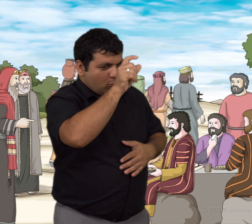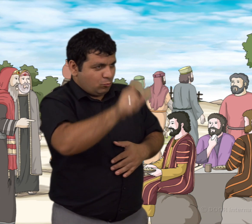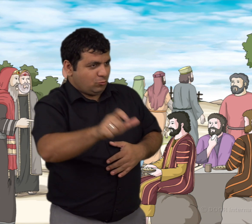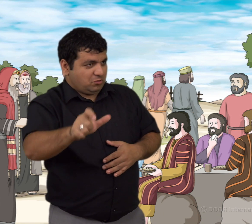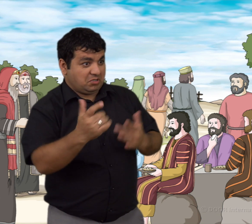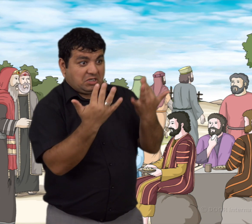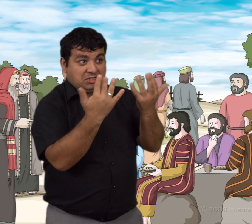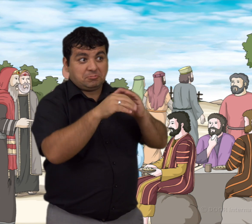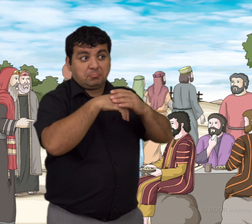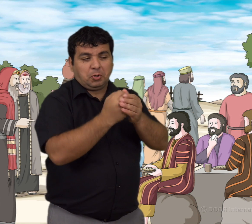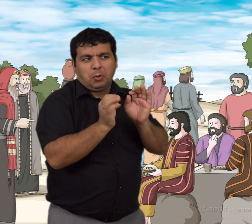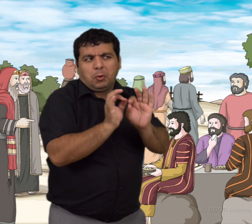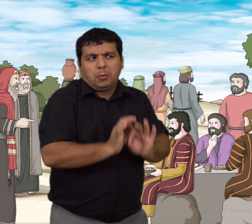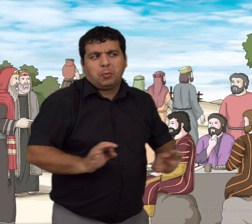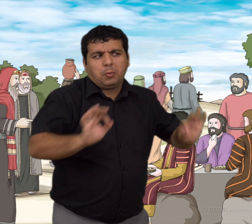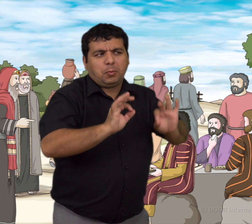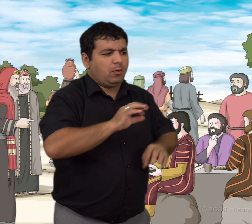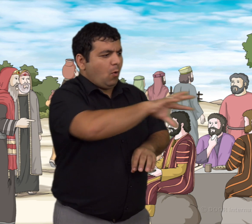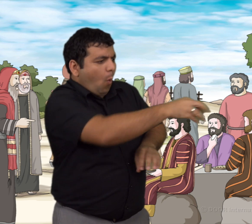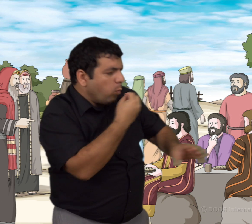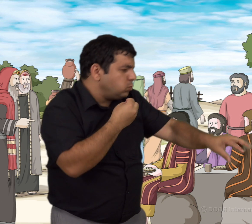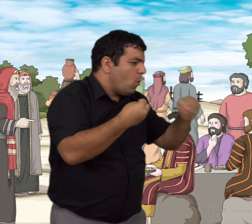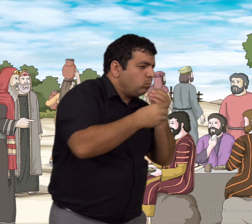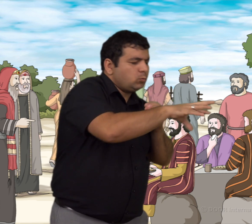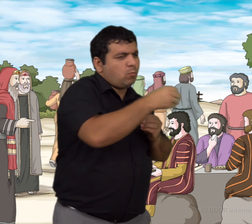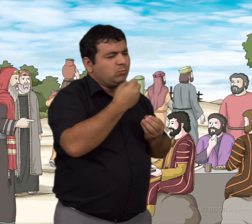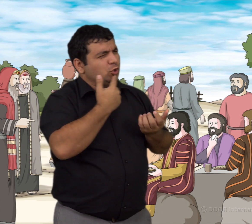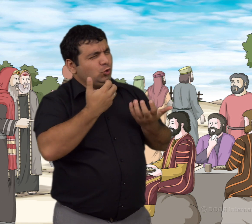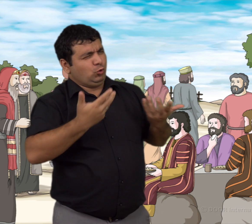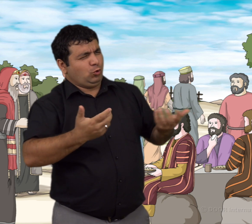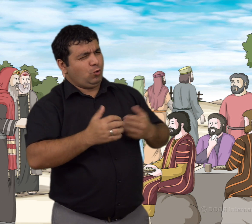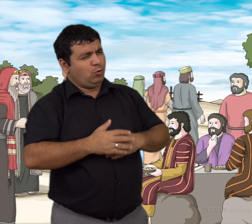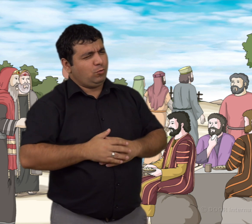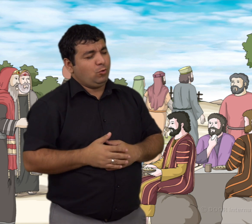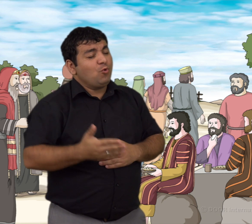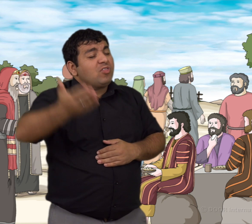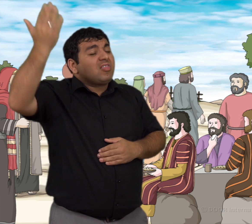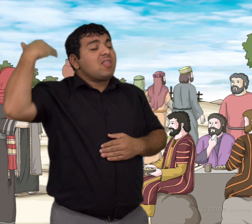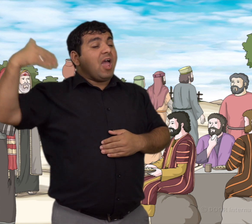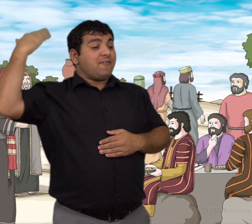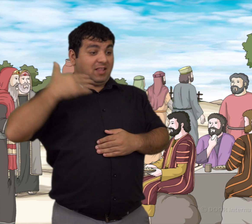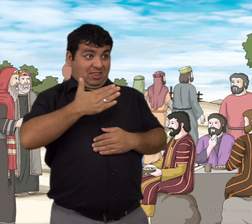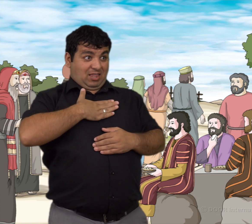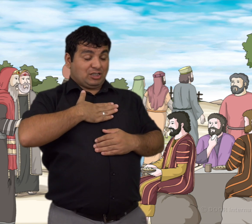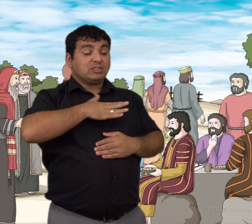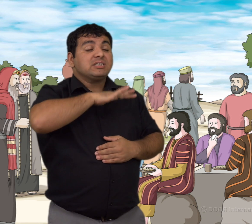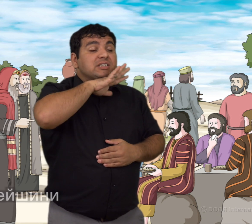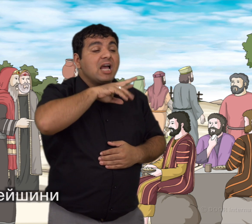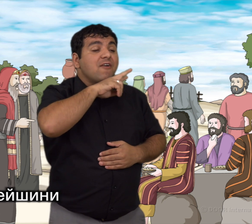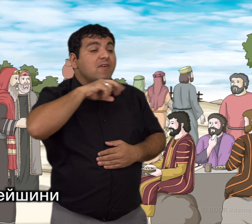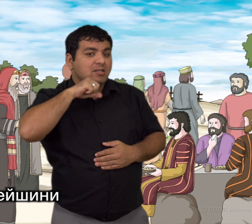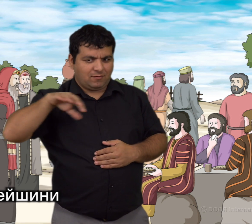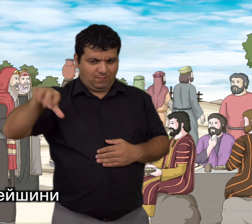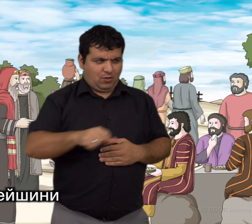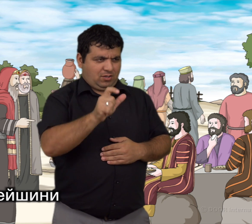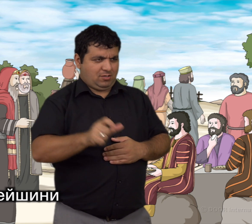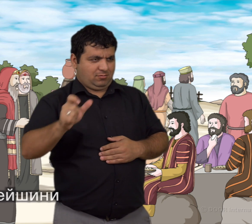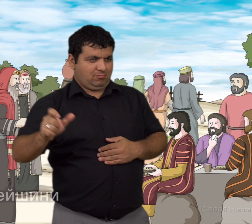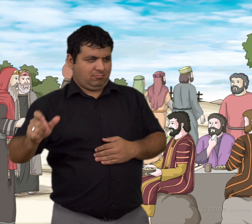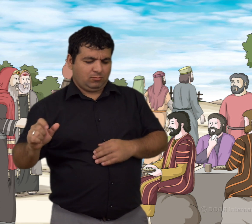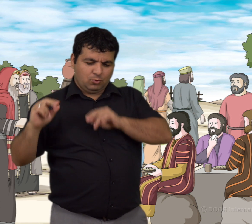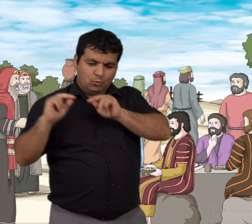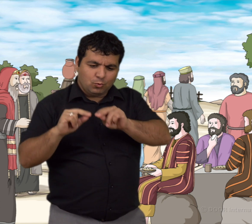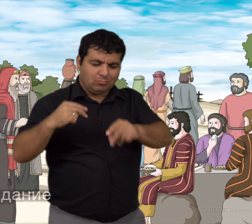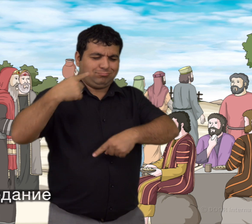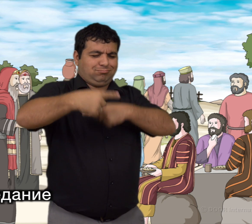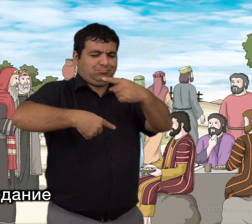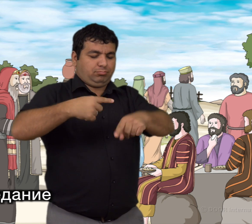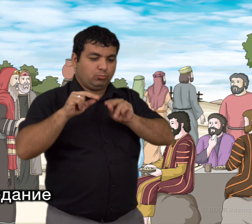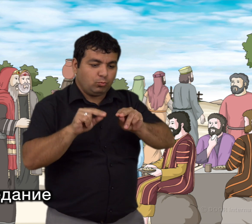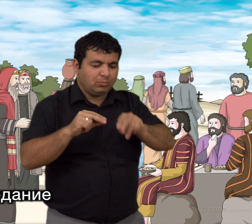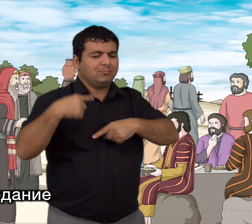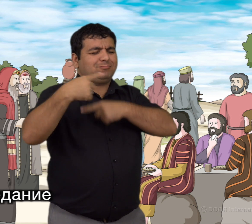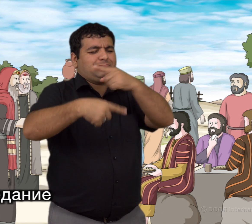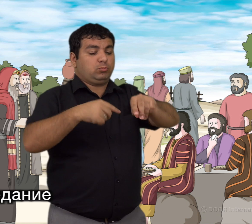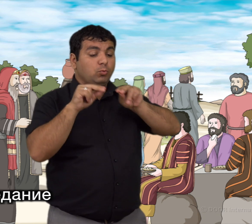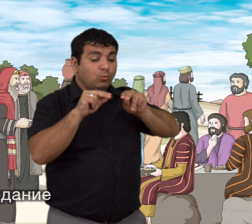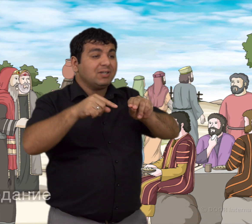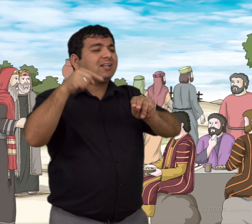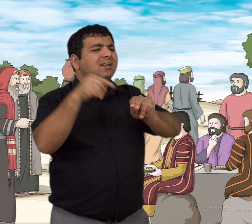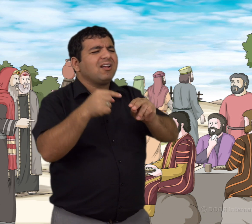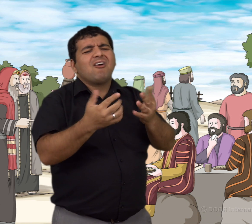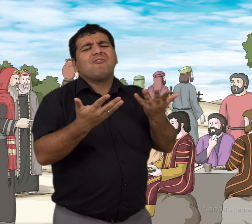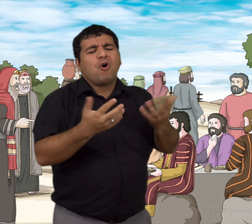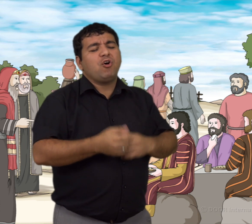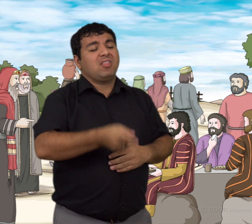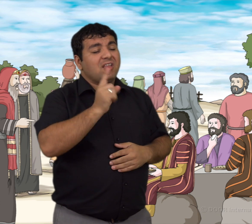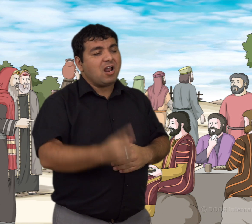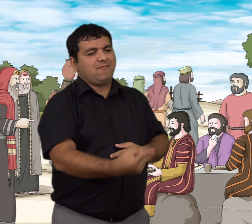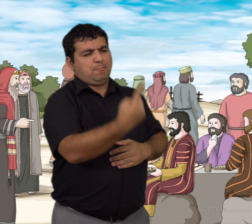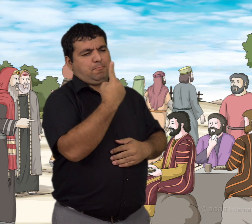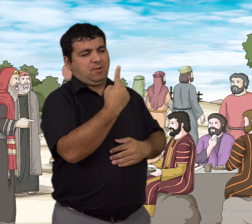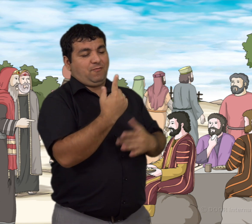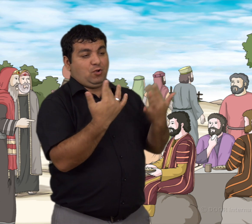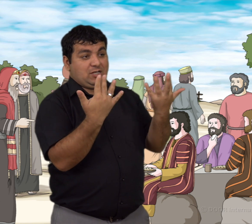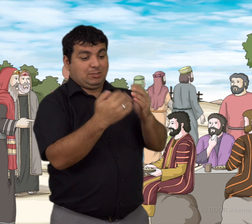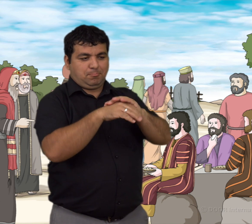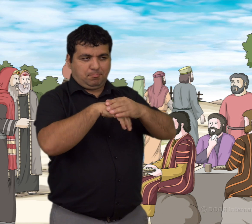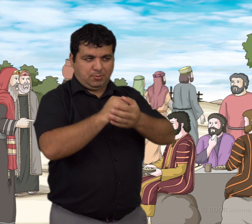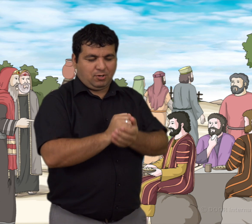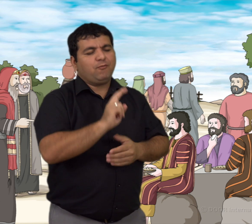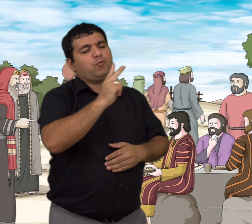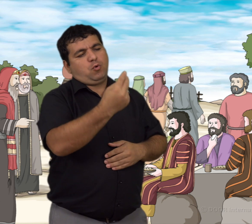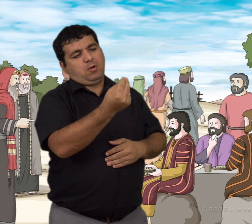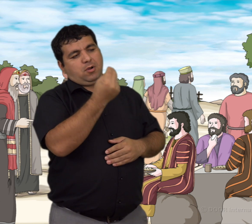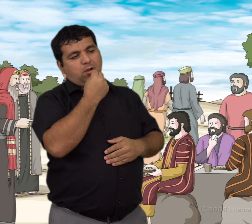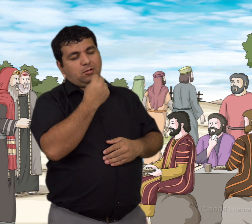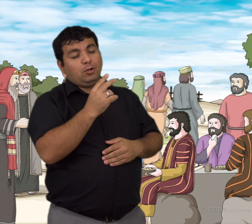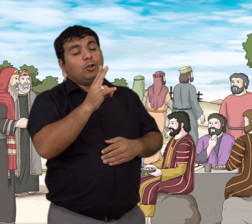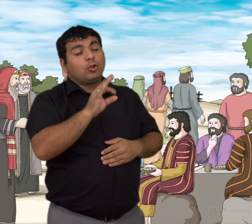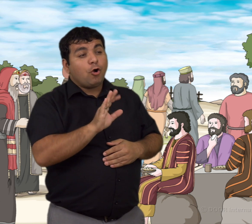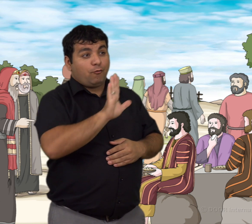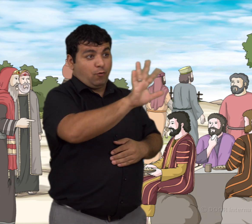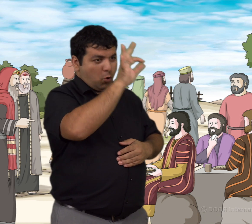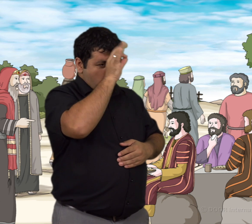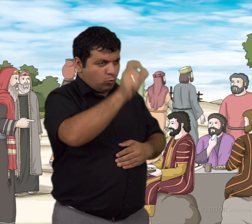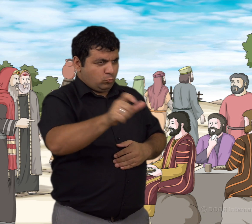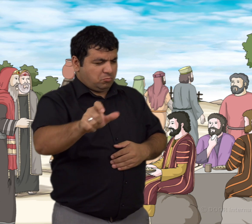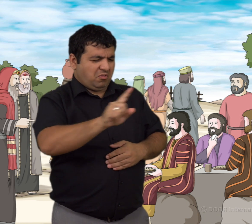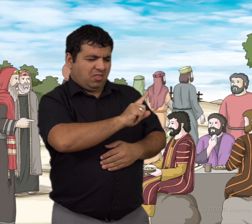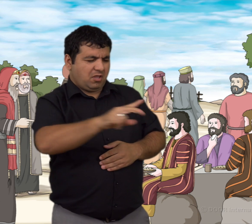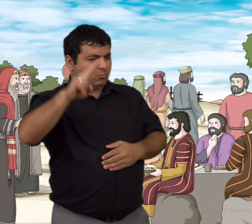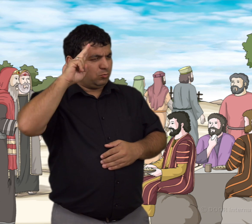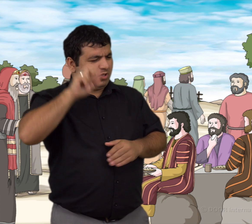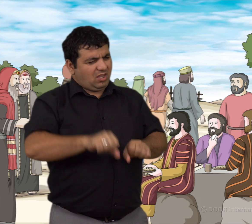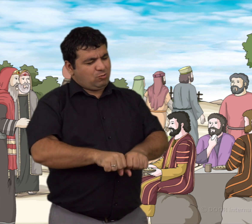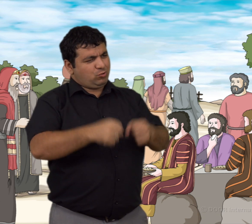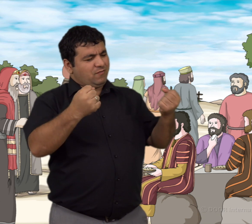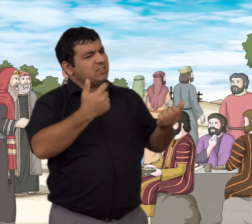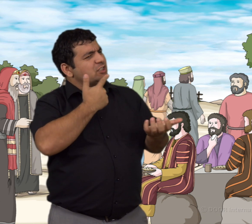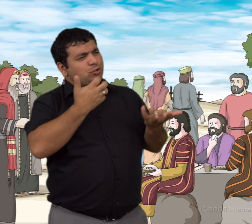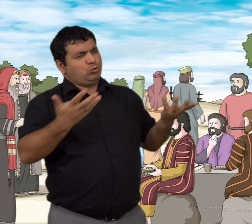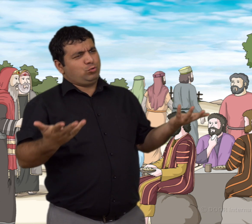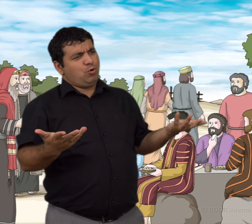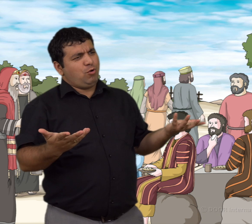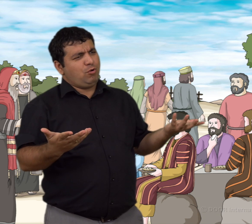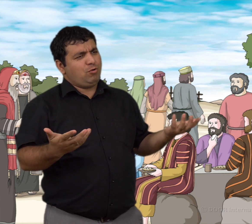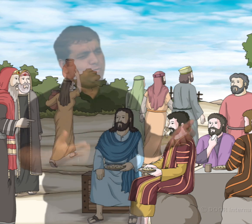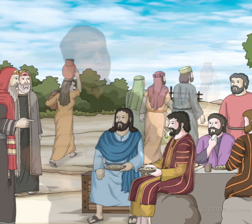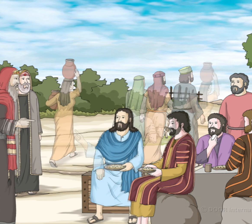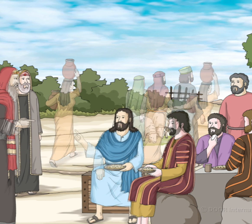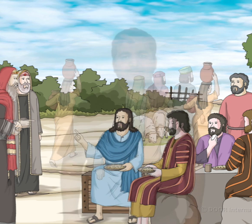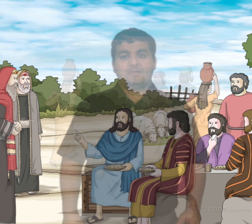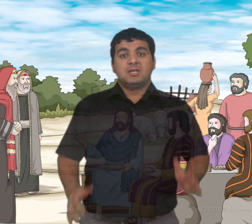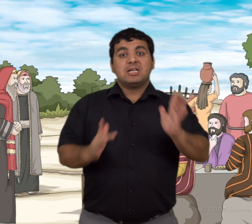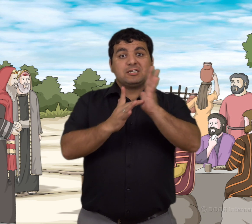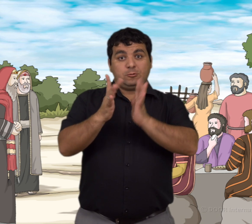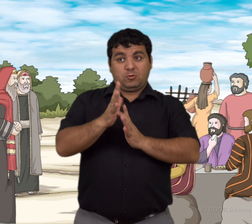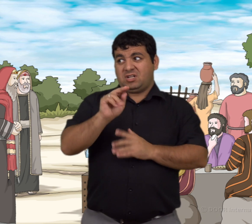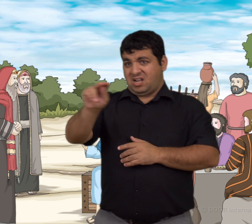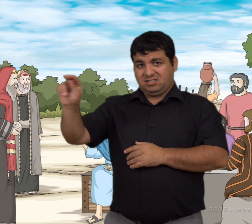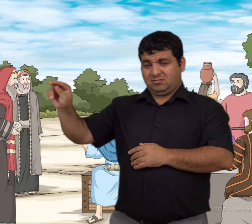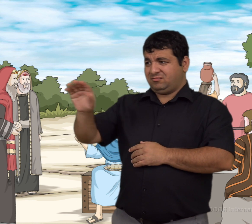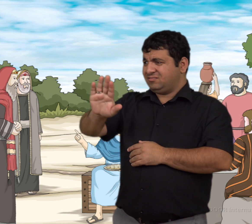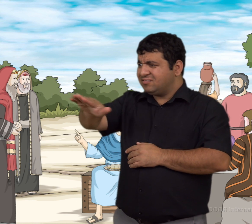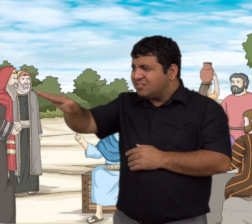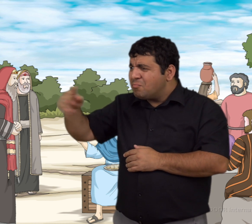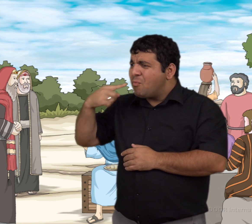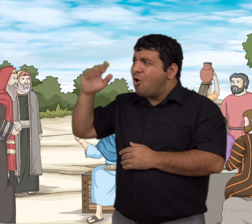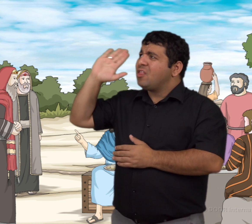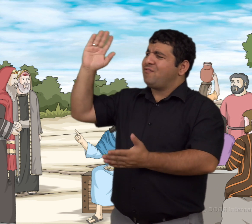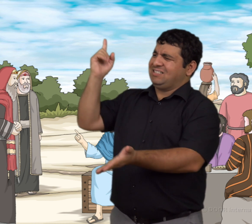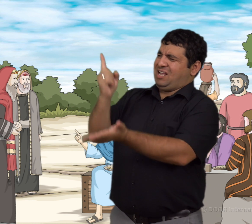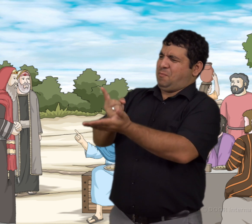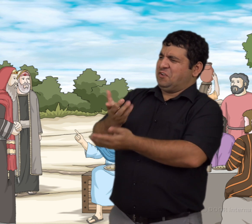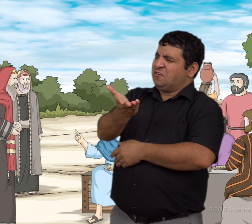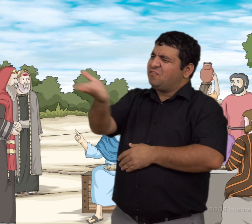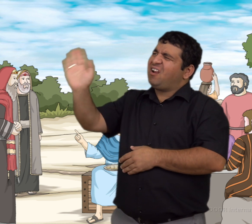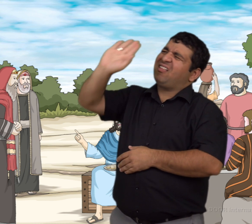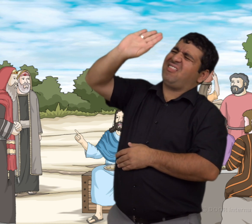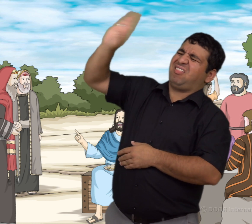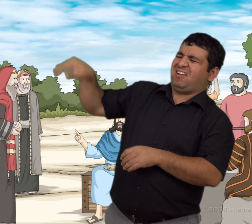They do not wash their hands before they eat.” Jesus replied, “And why do you break the command of God for the sake of your tradition?